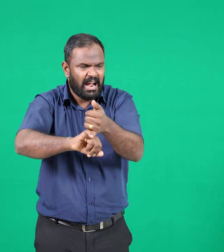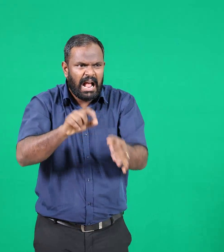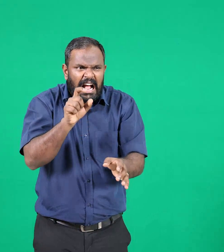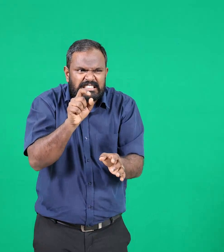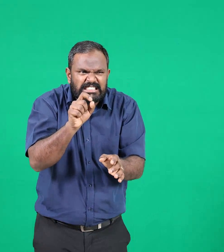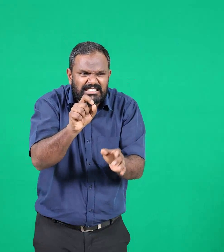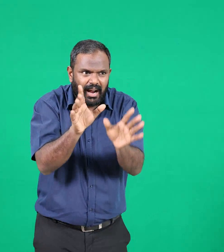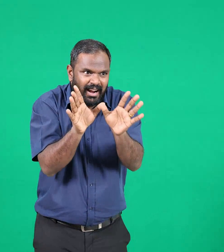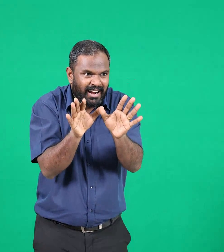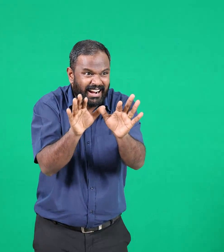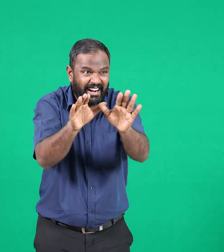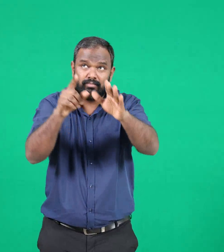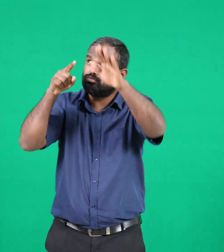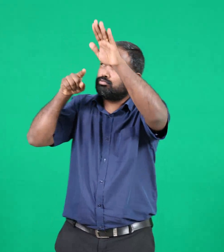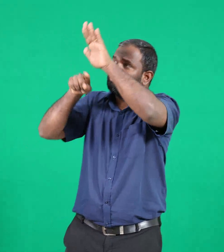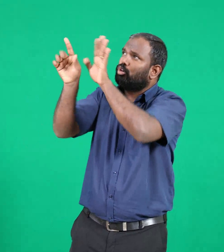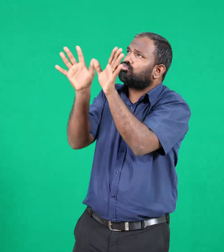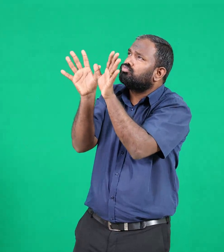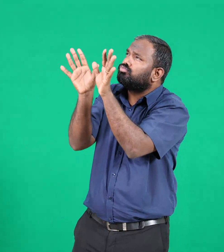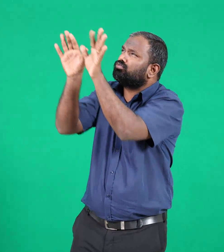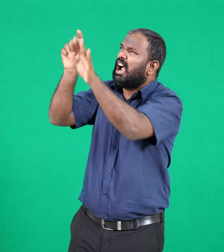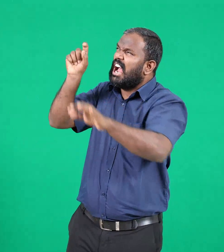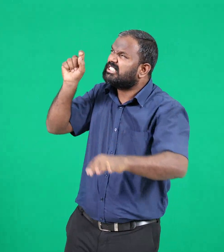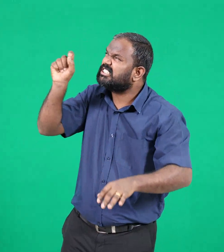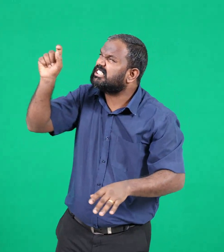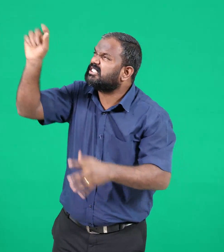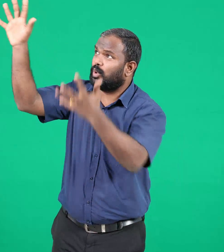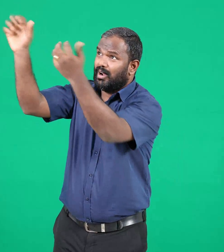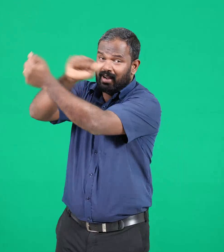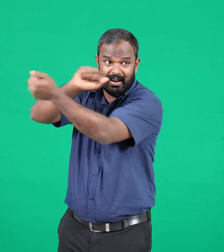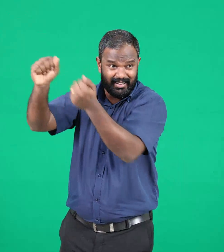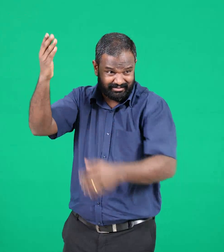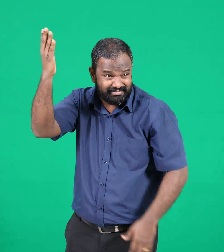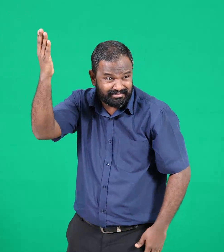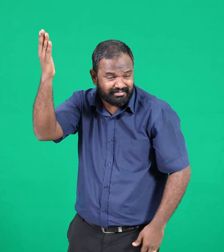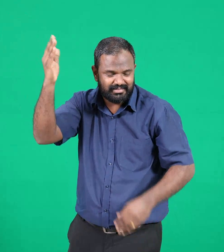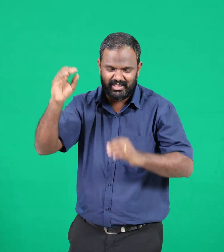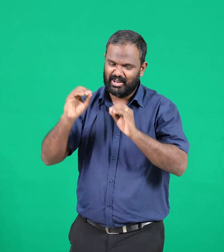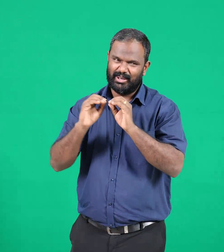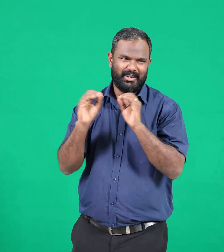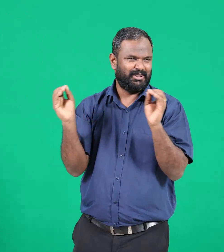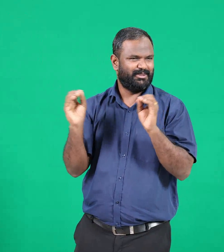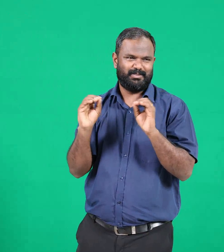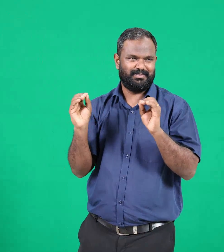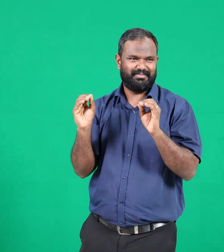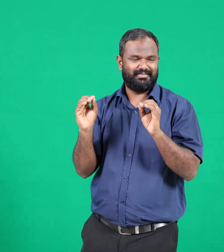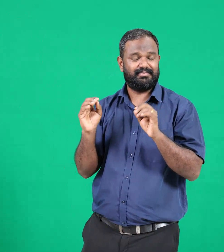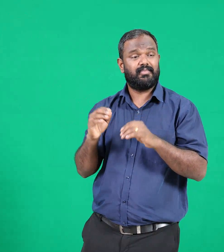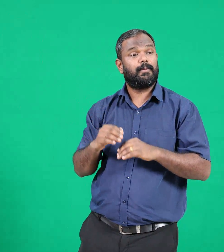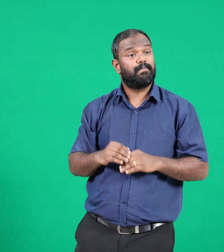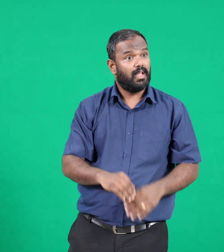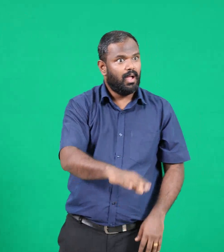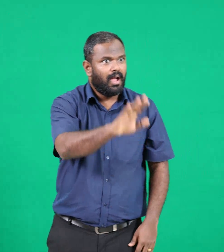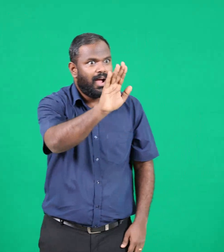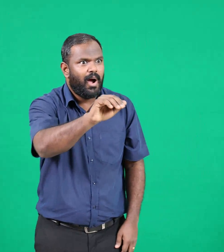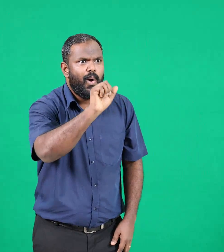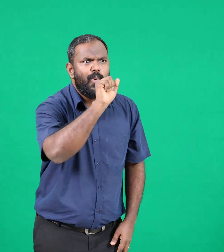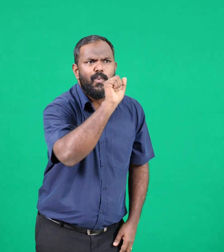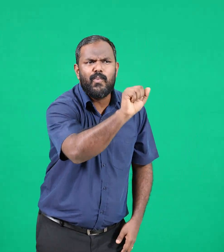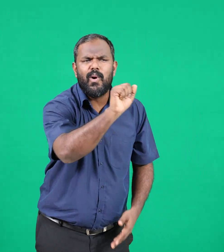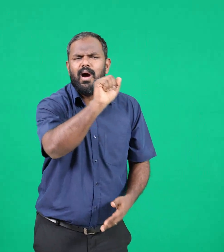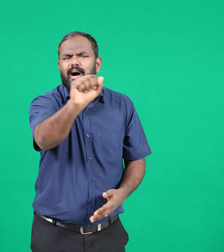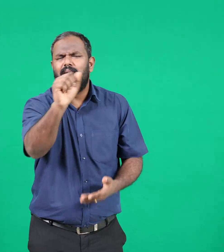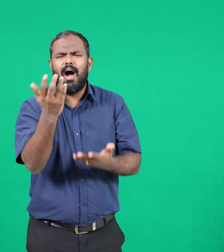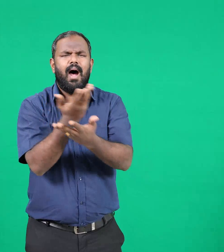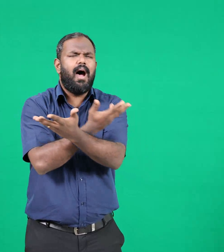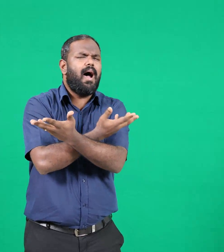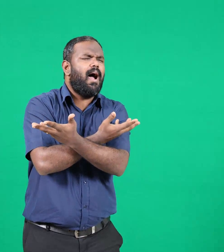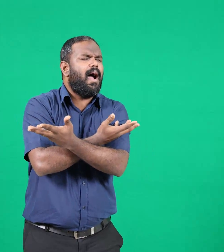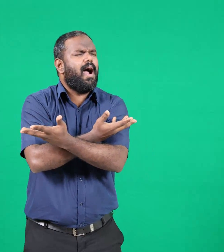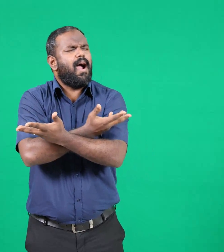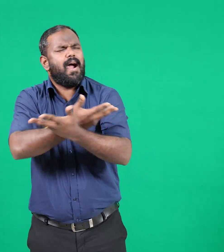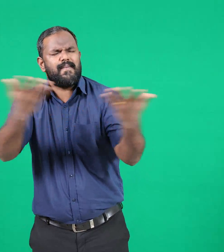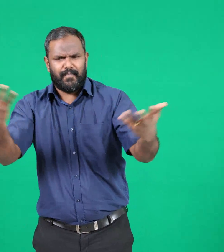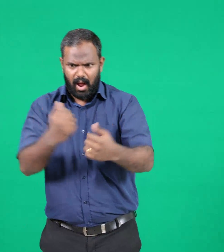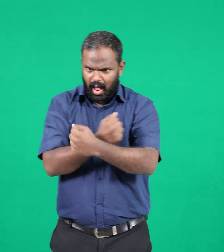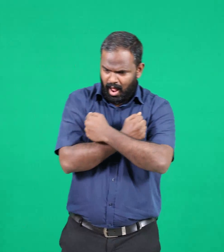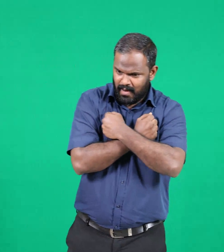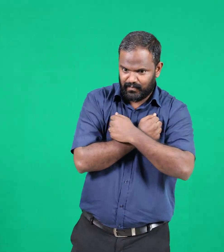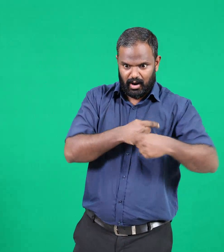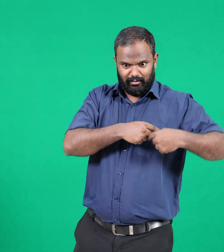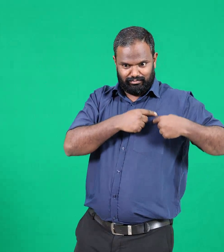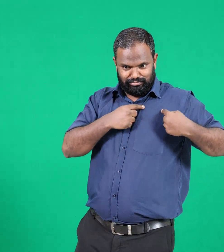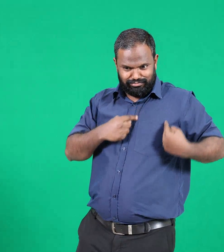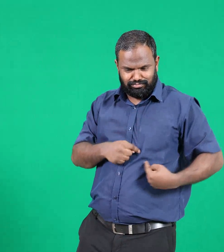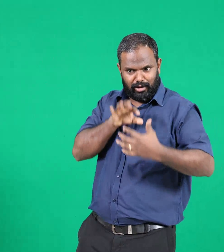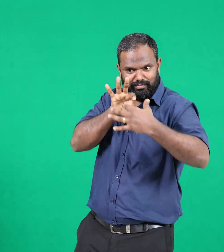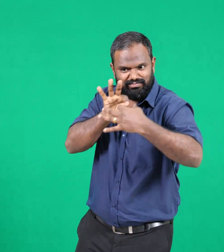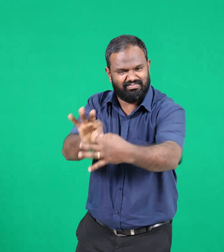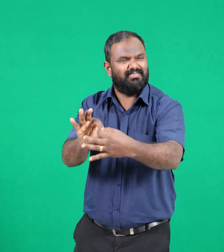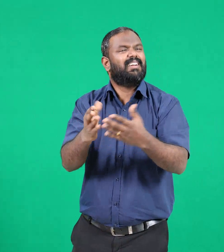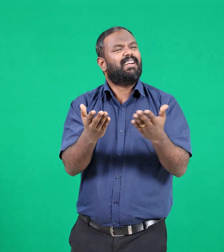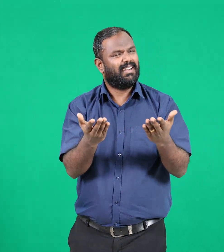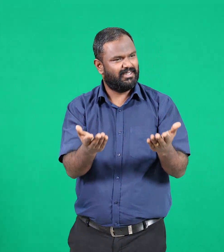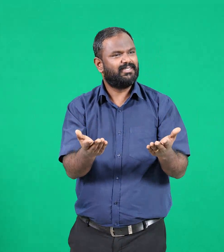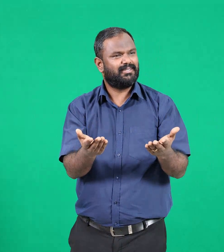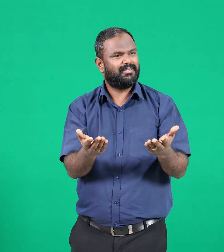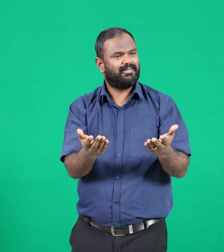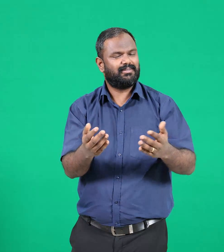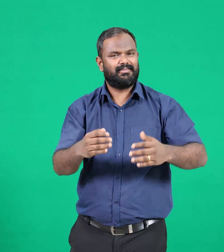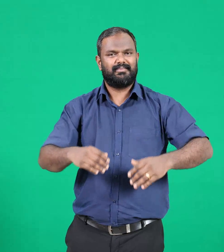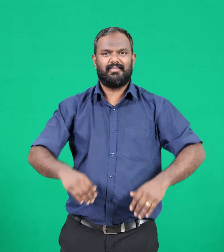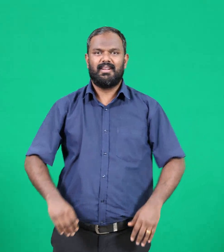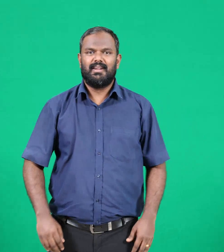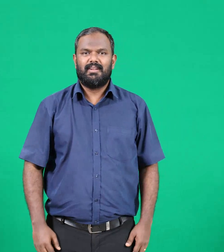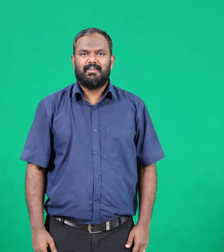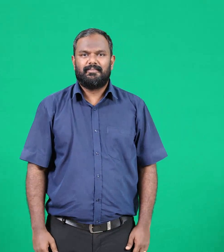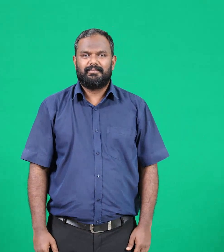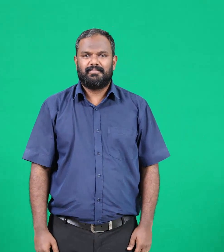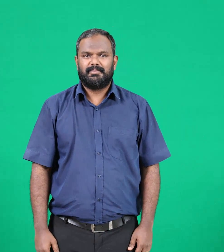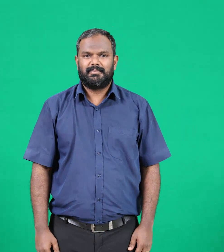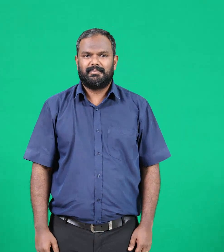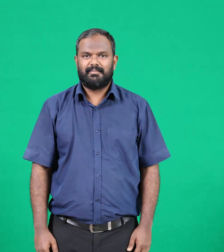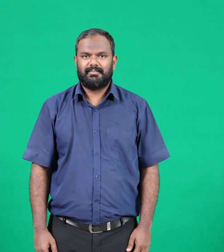For where your treasure is, there your heart will be also.